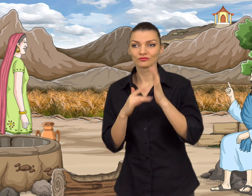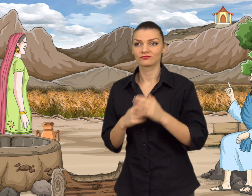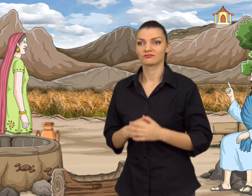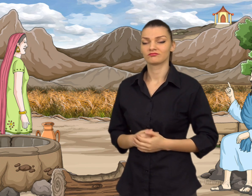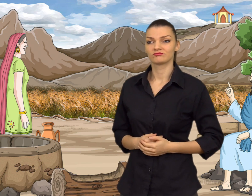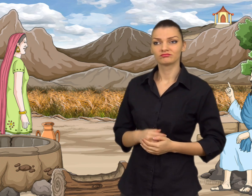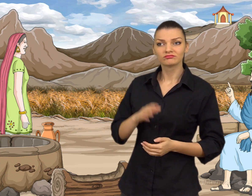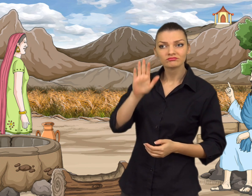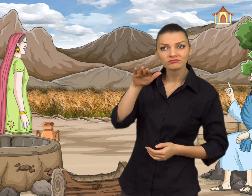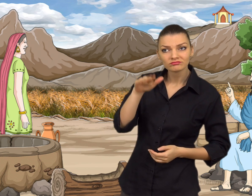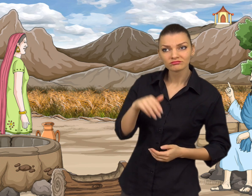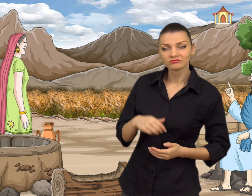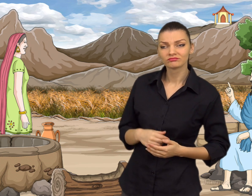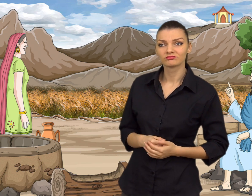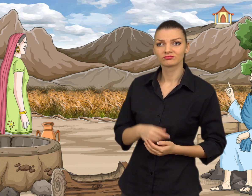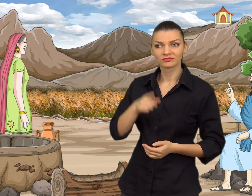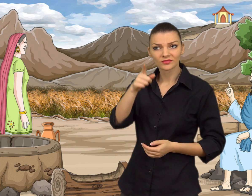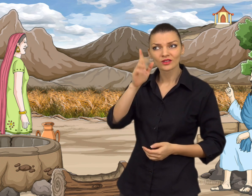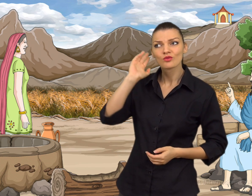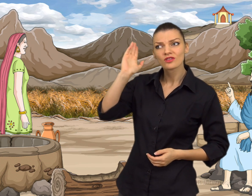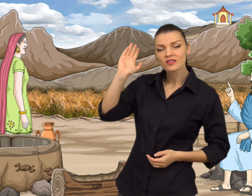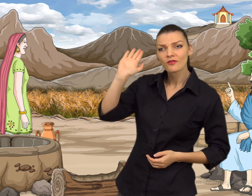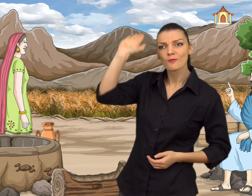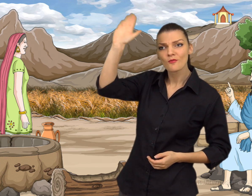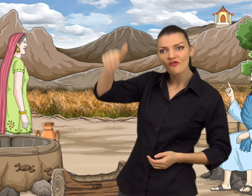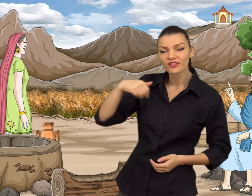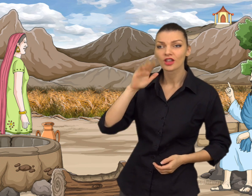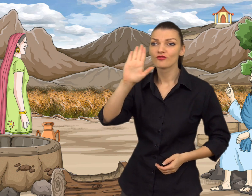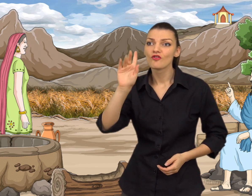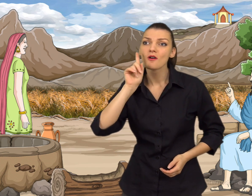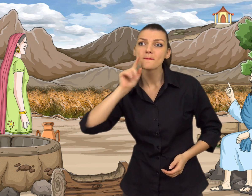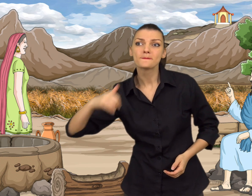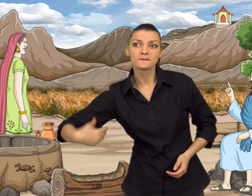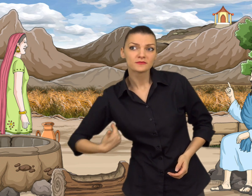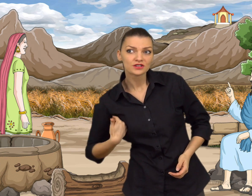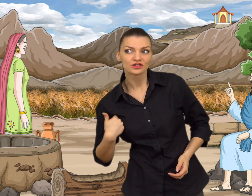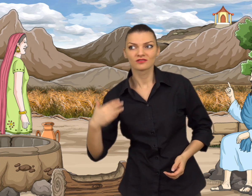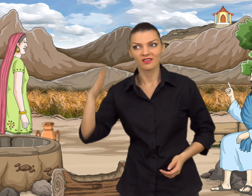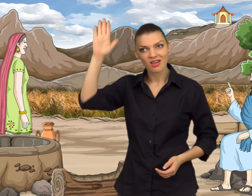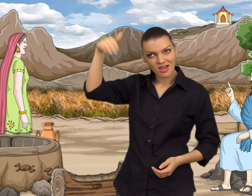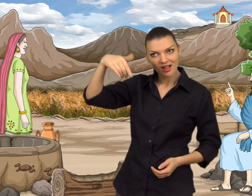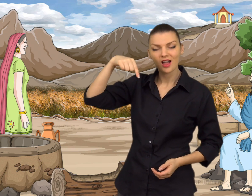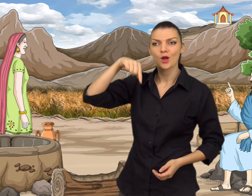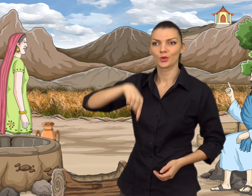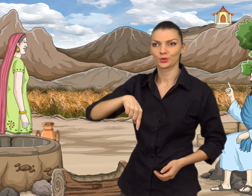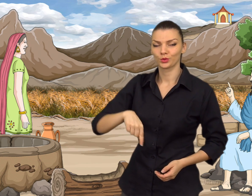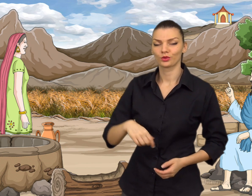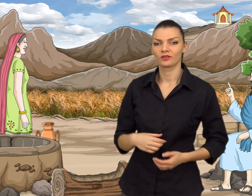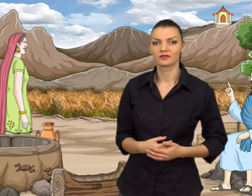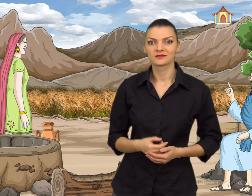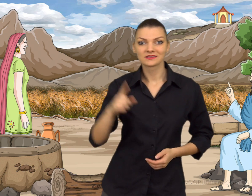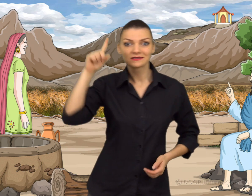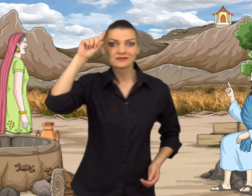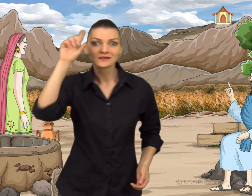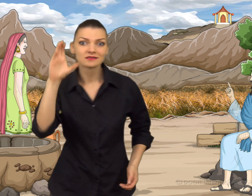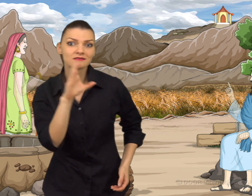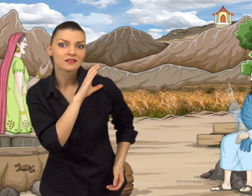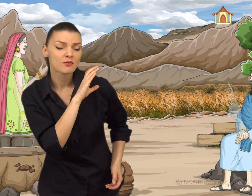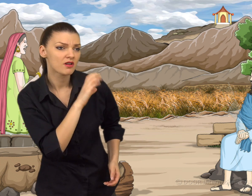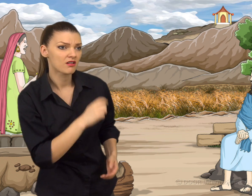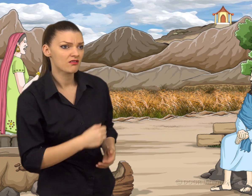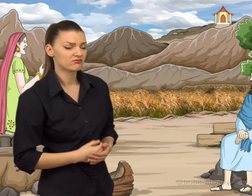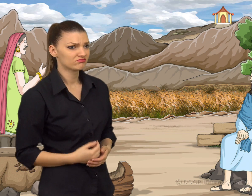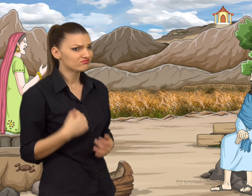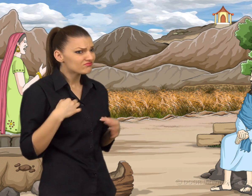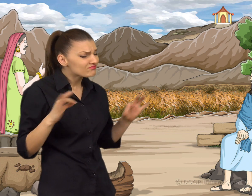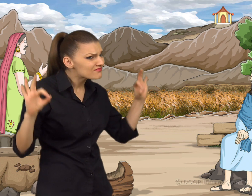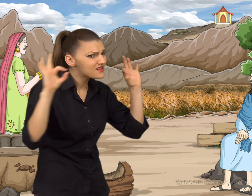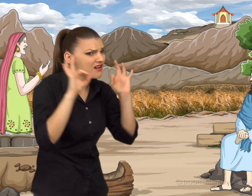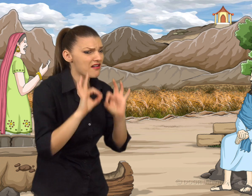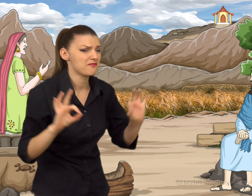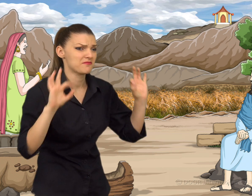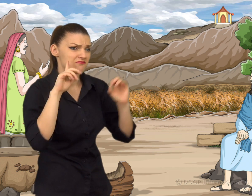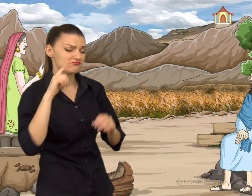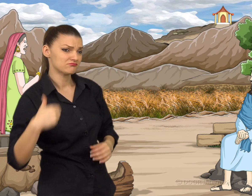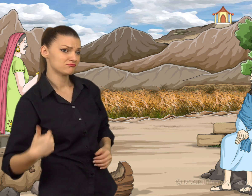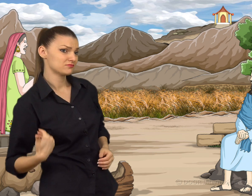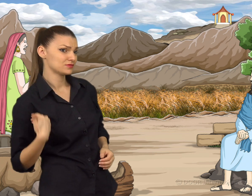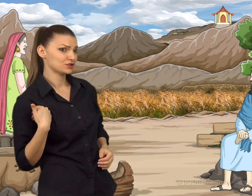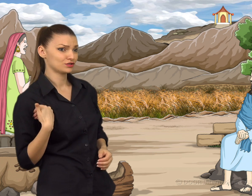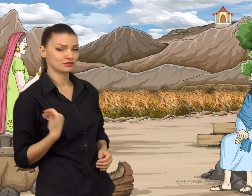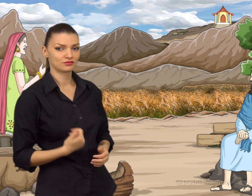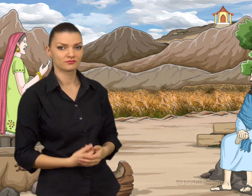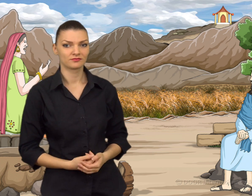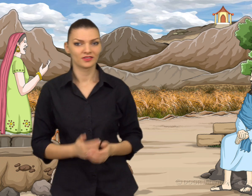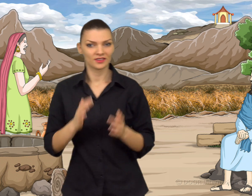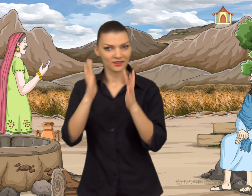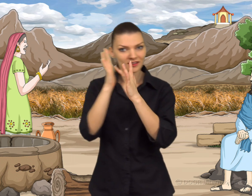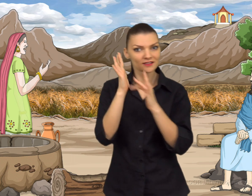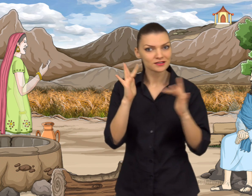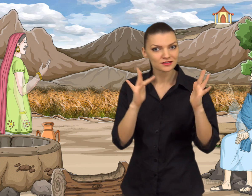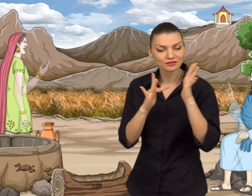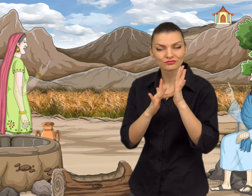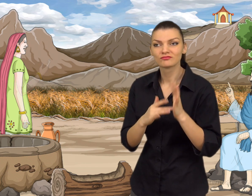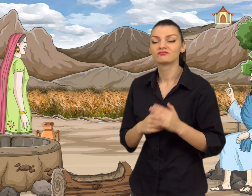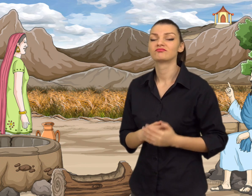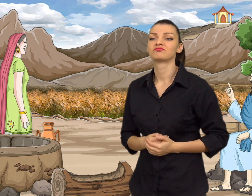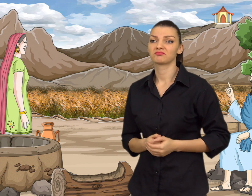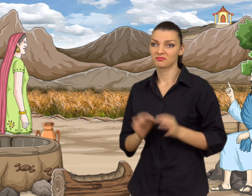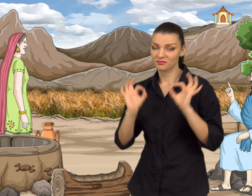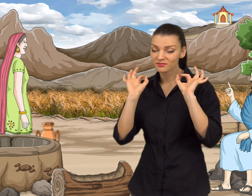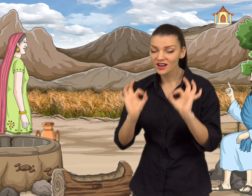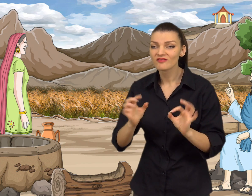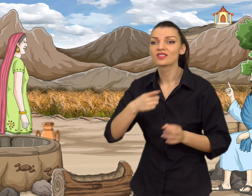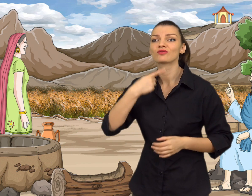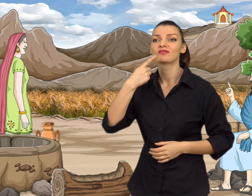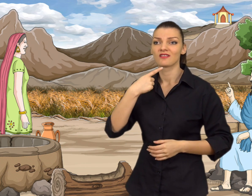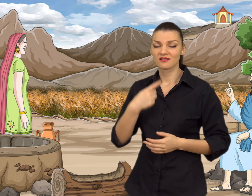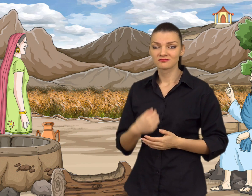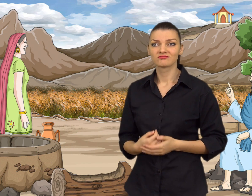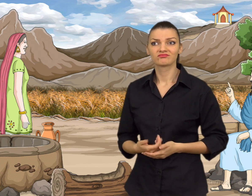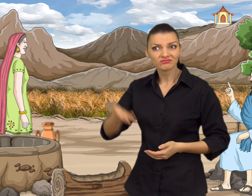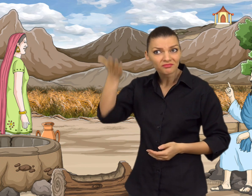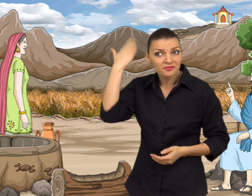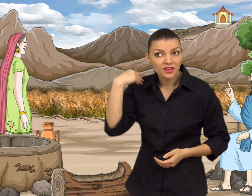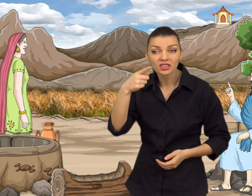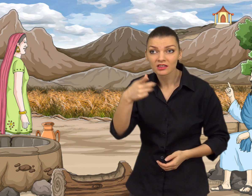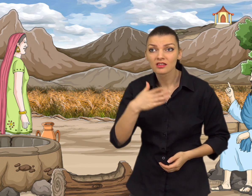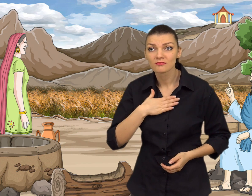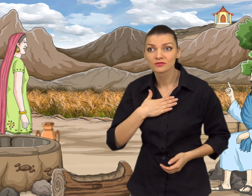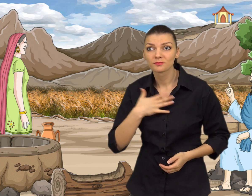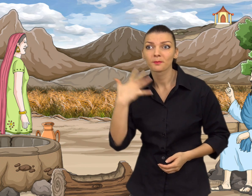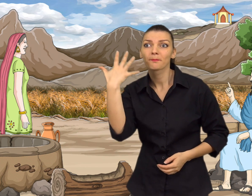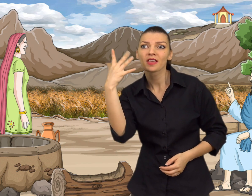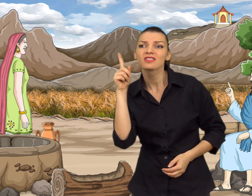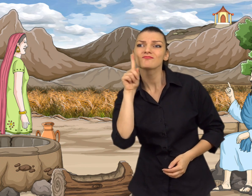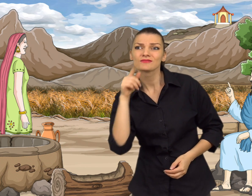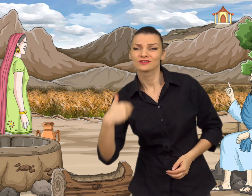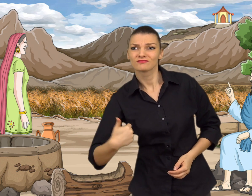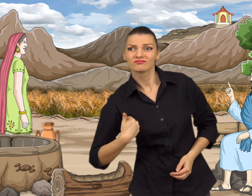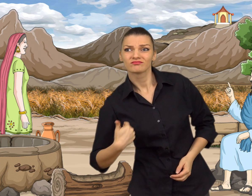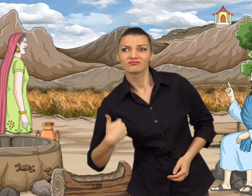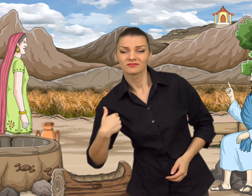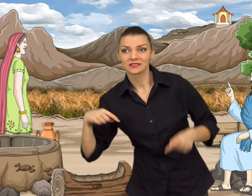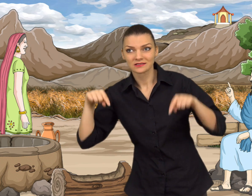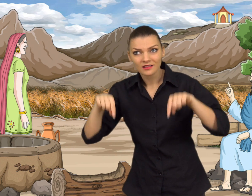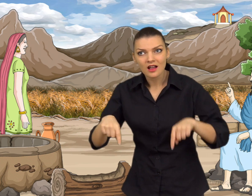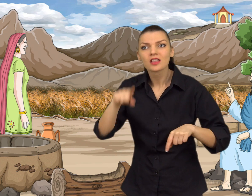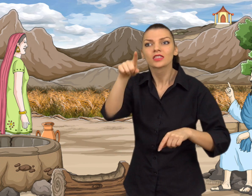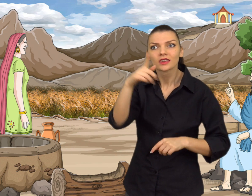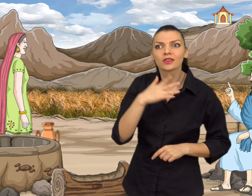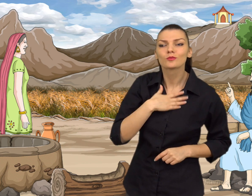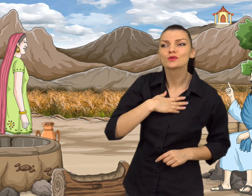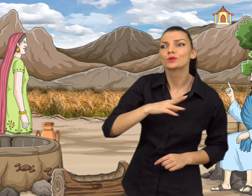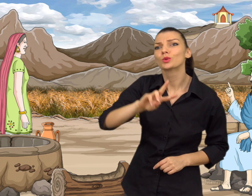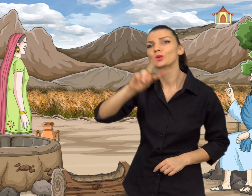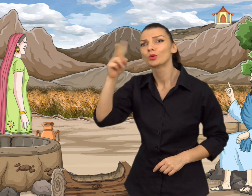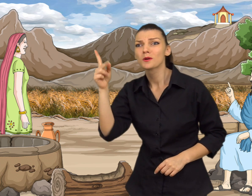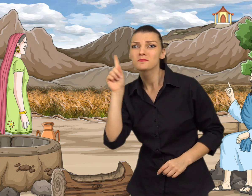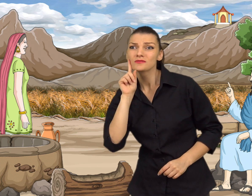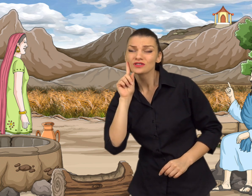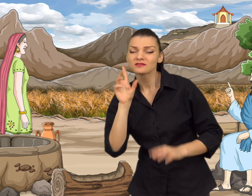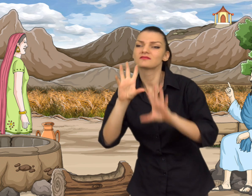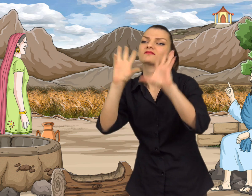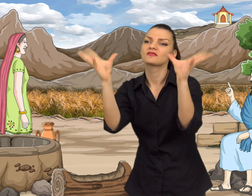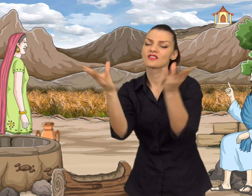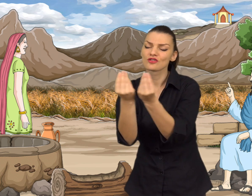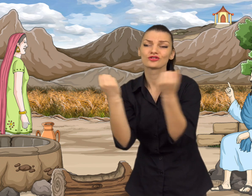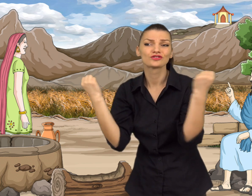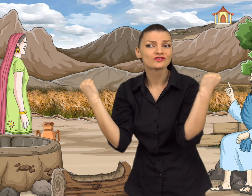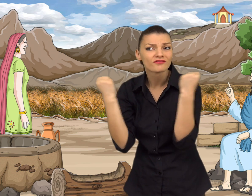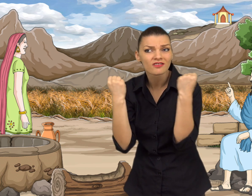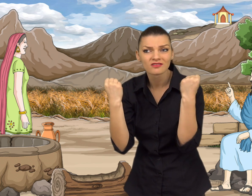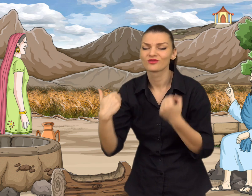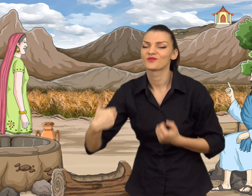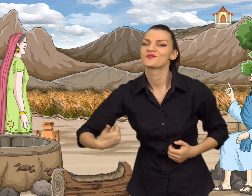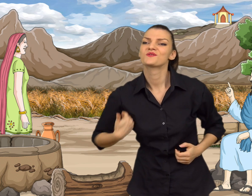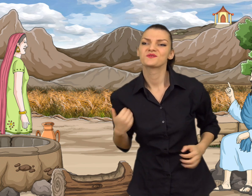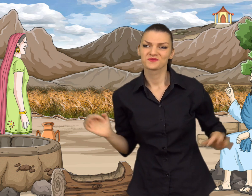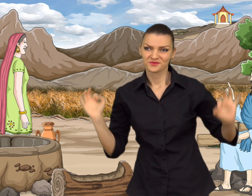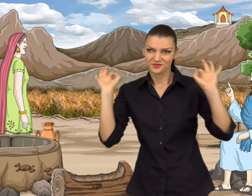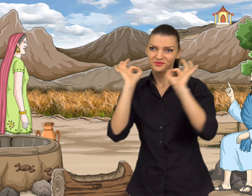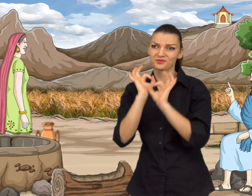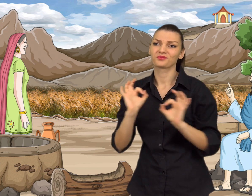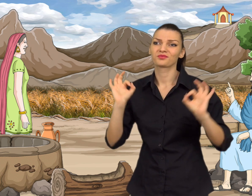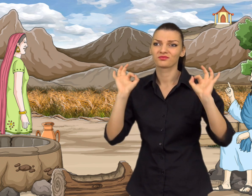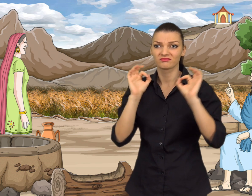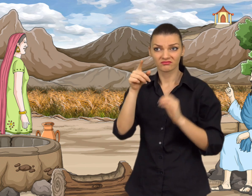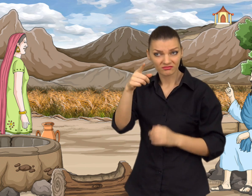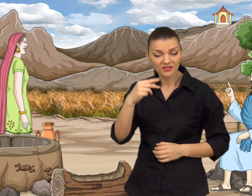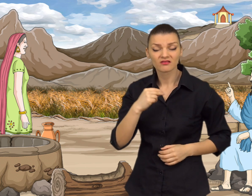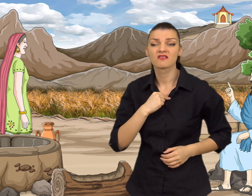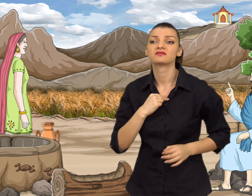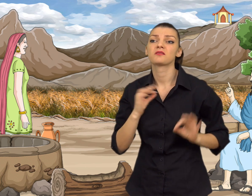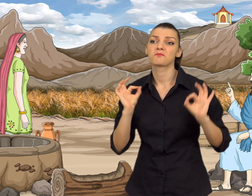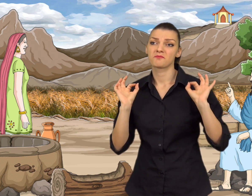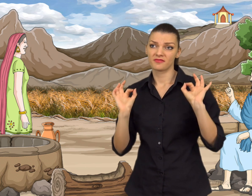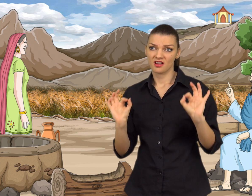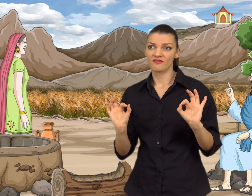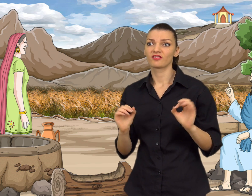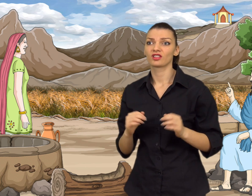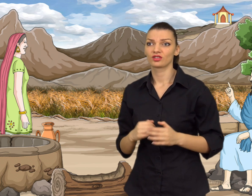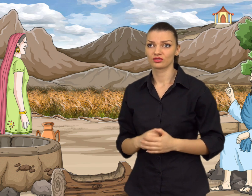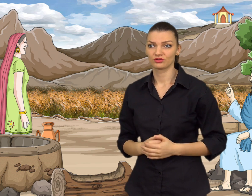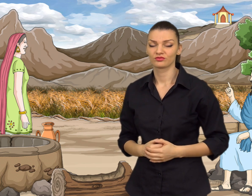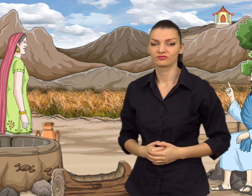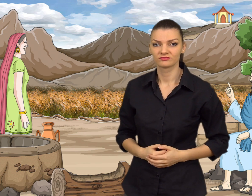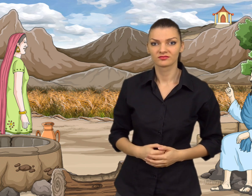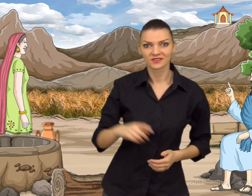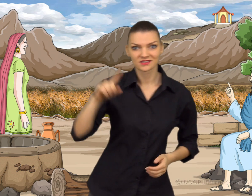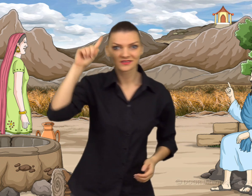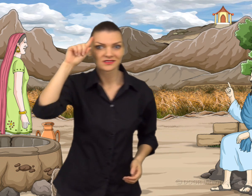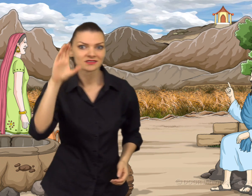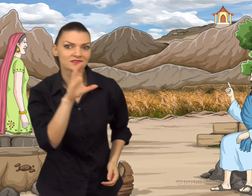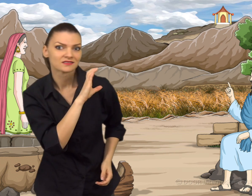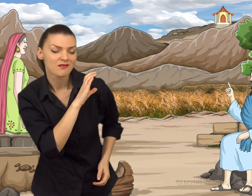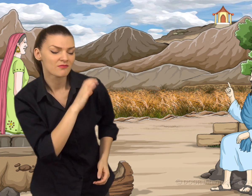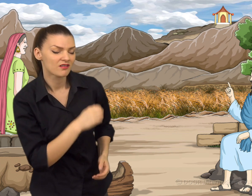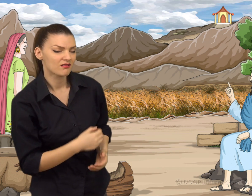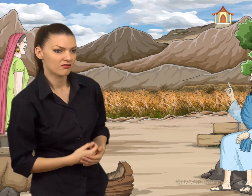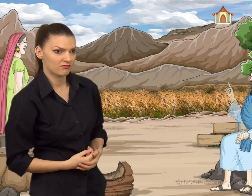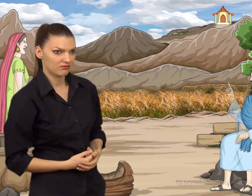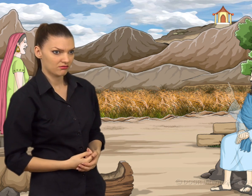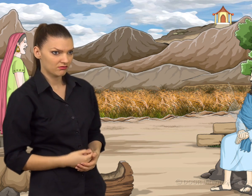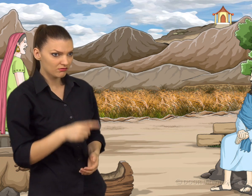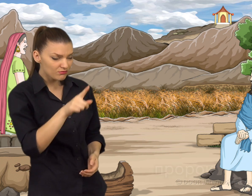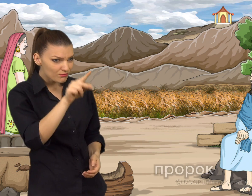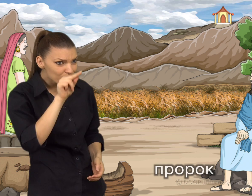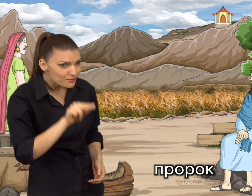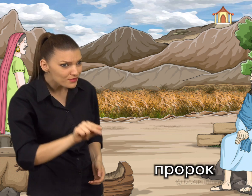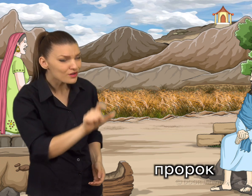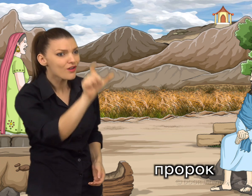Jesus said to her, “You are correct to say that you have no husband. In fact, you have had five husbands, and the man you now have is not your husband. You have spoken truthfully.”